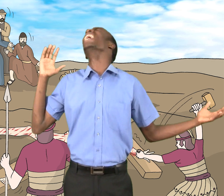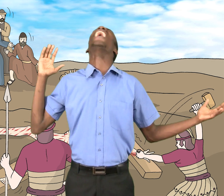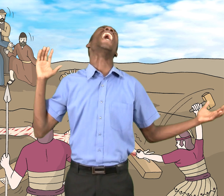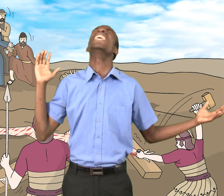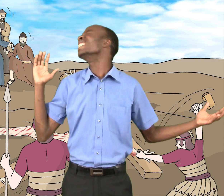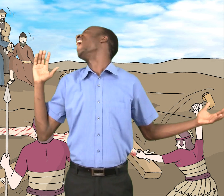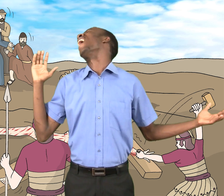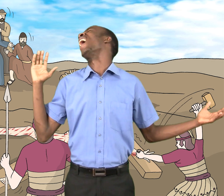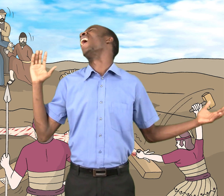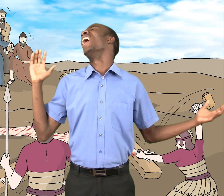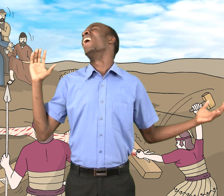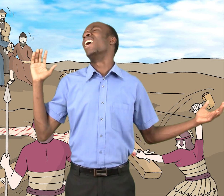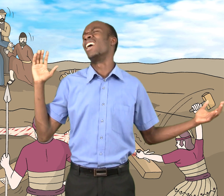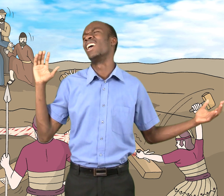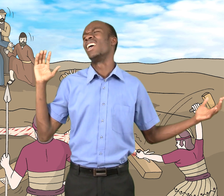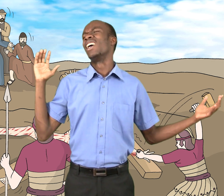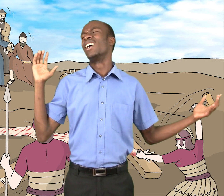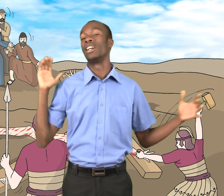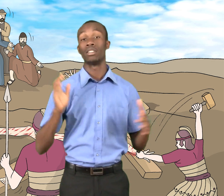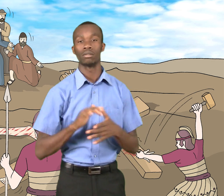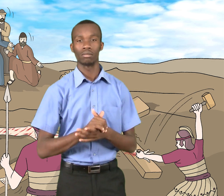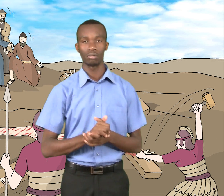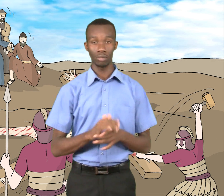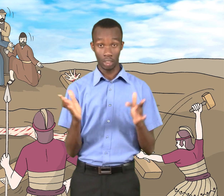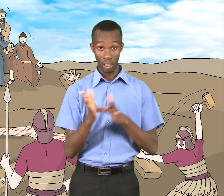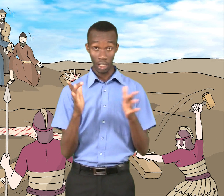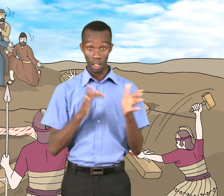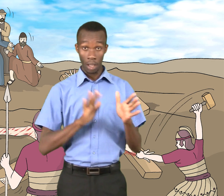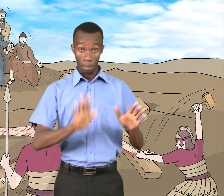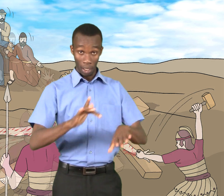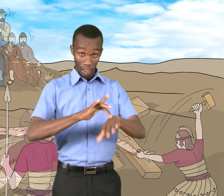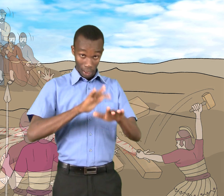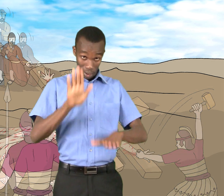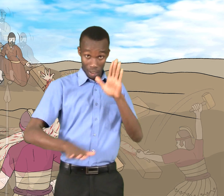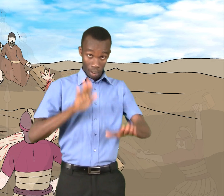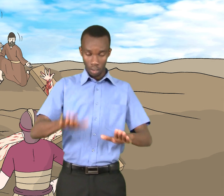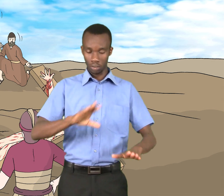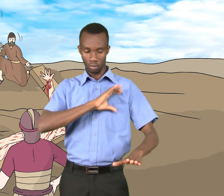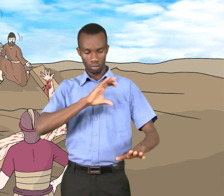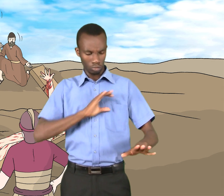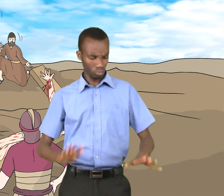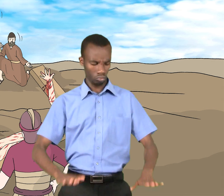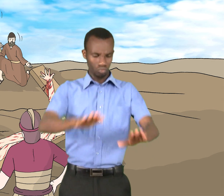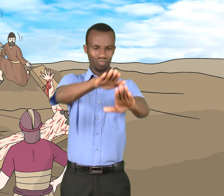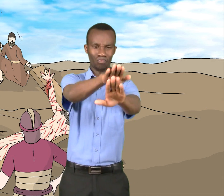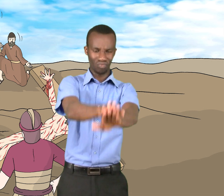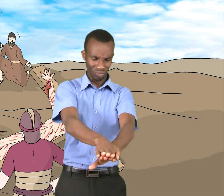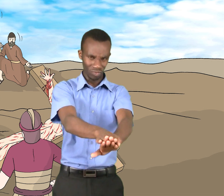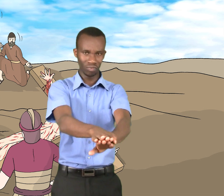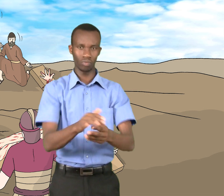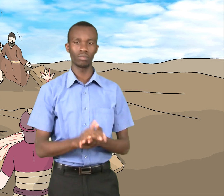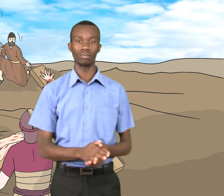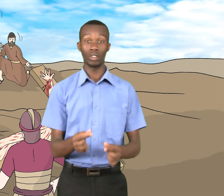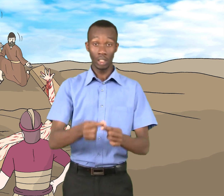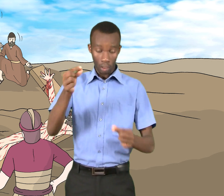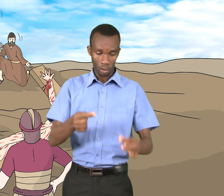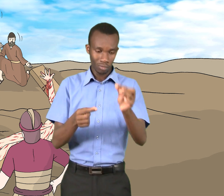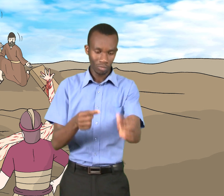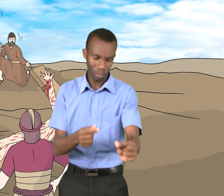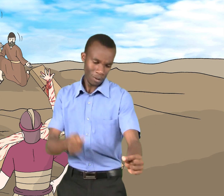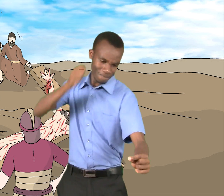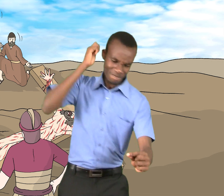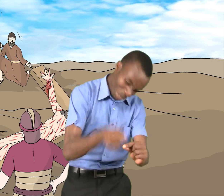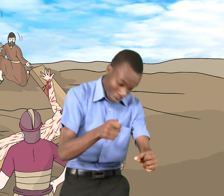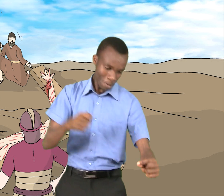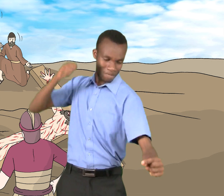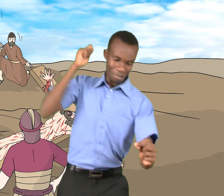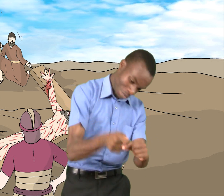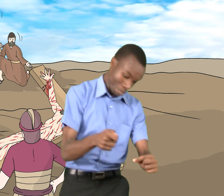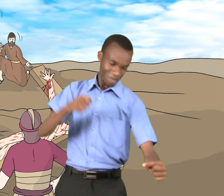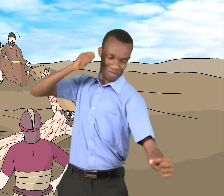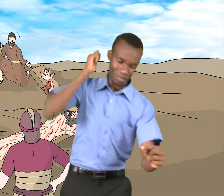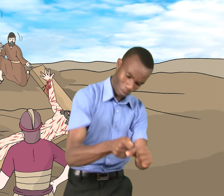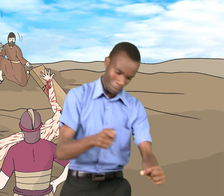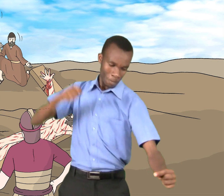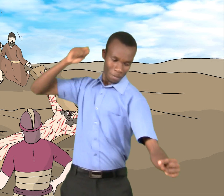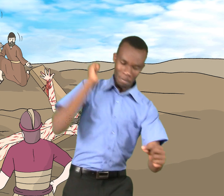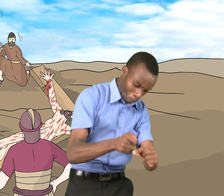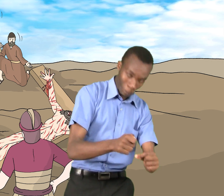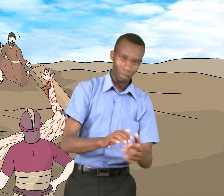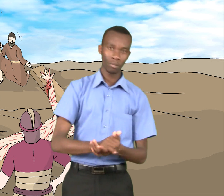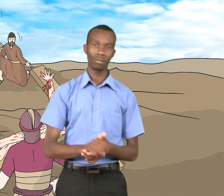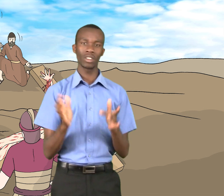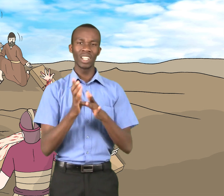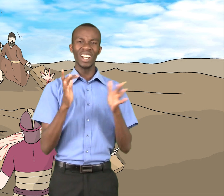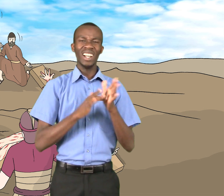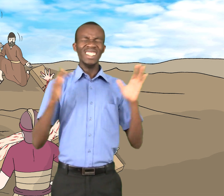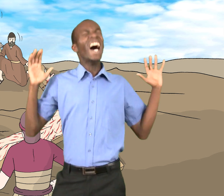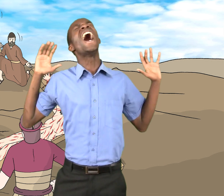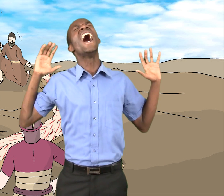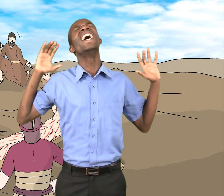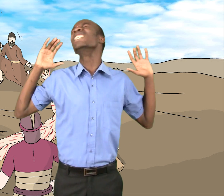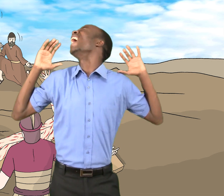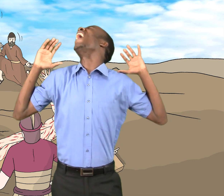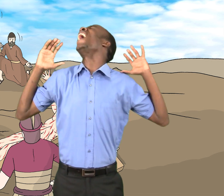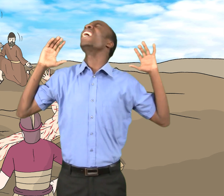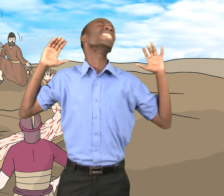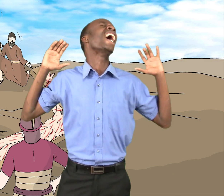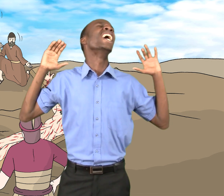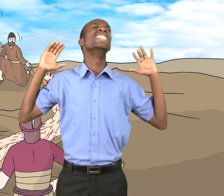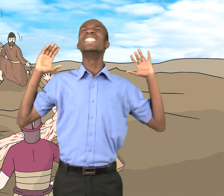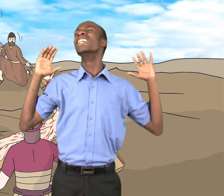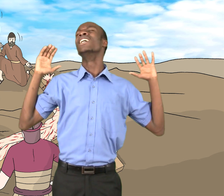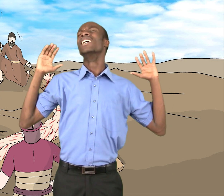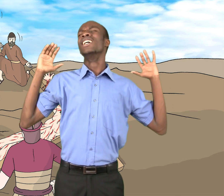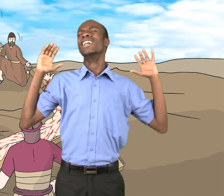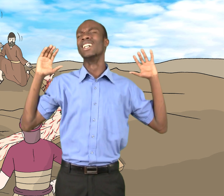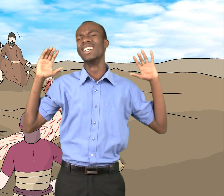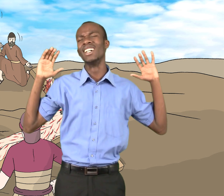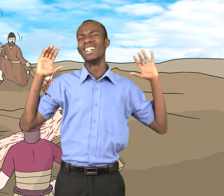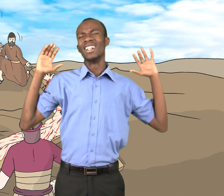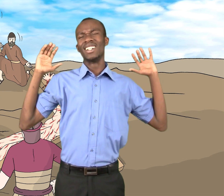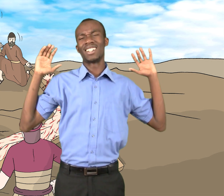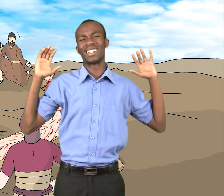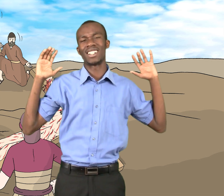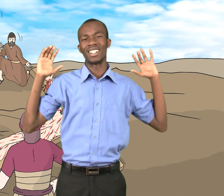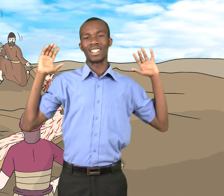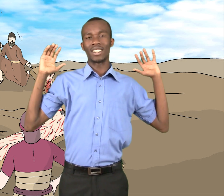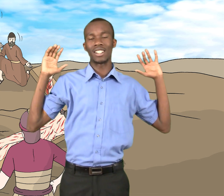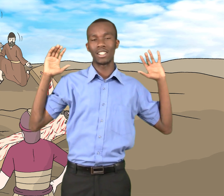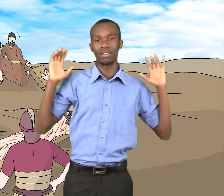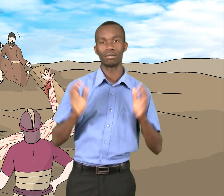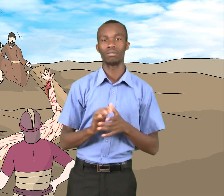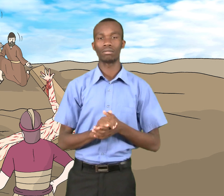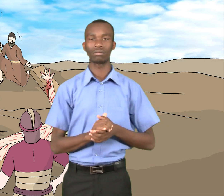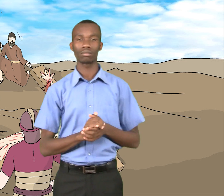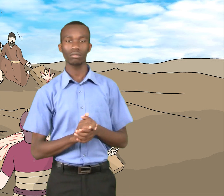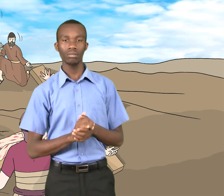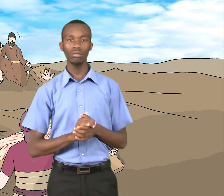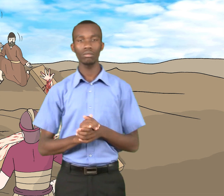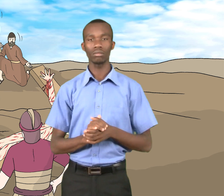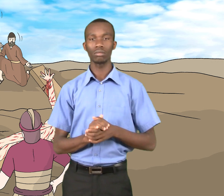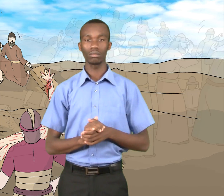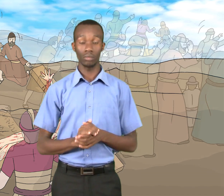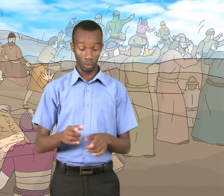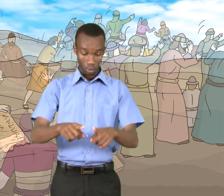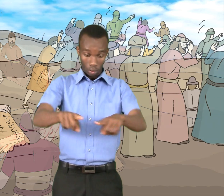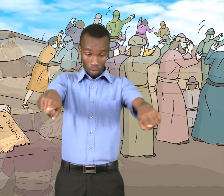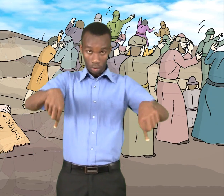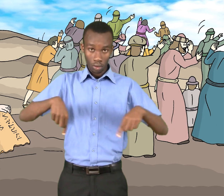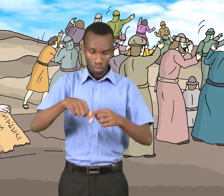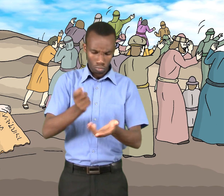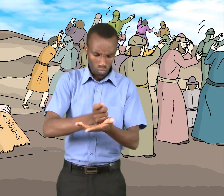And sitting down, they kept watch over Him there.